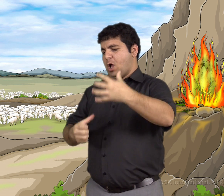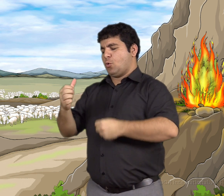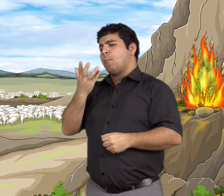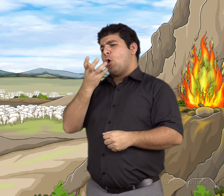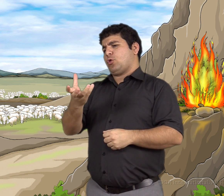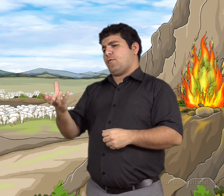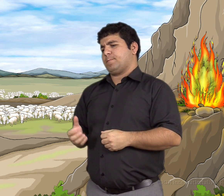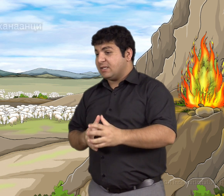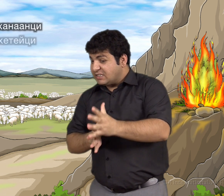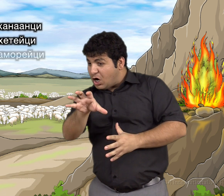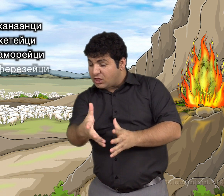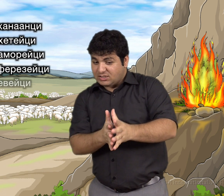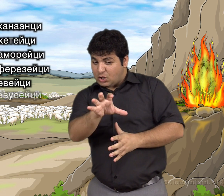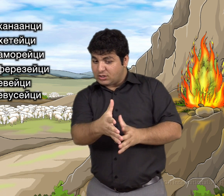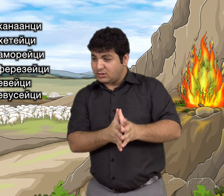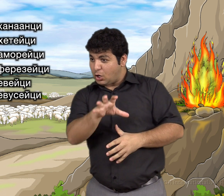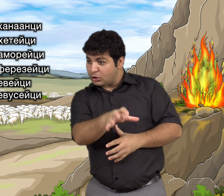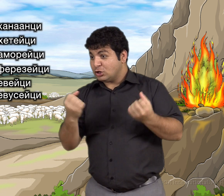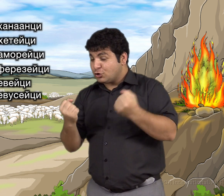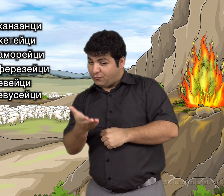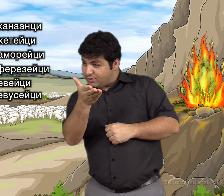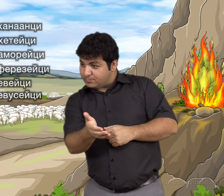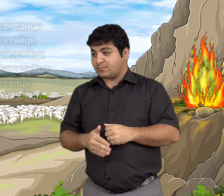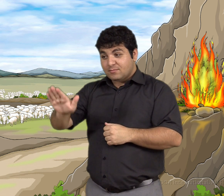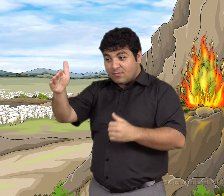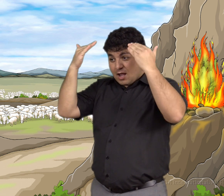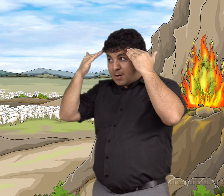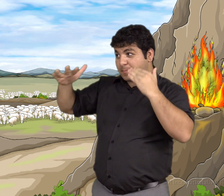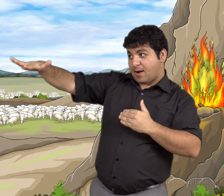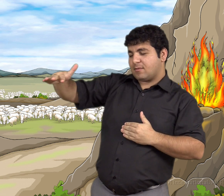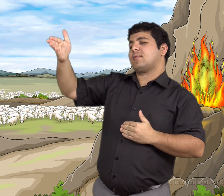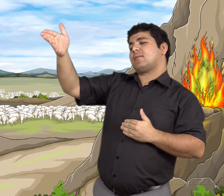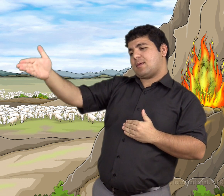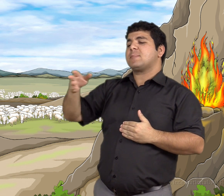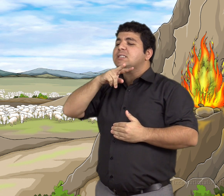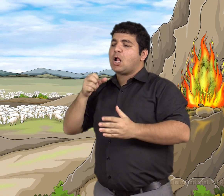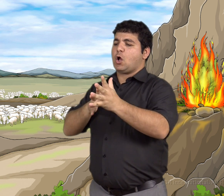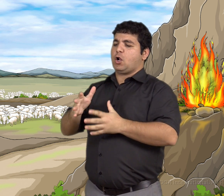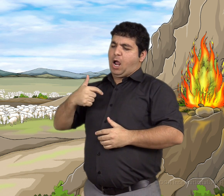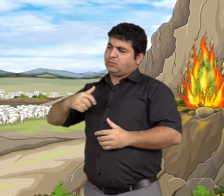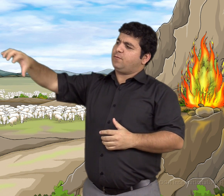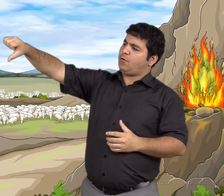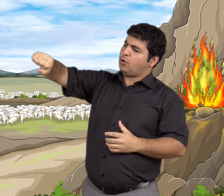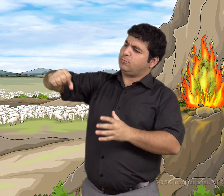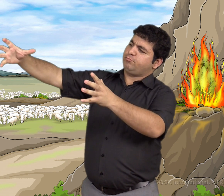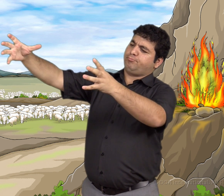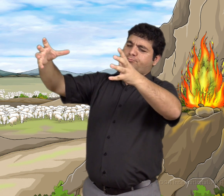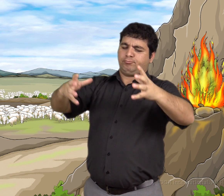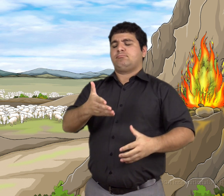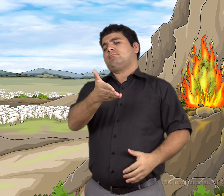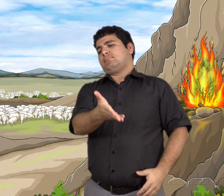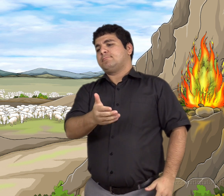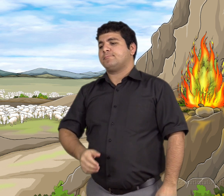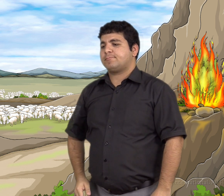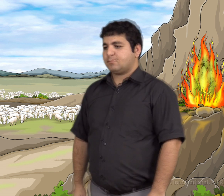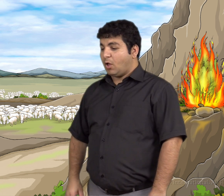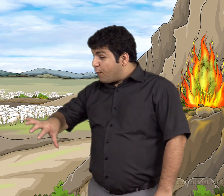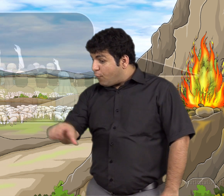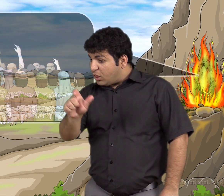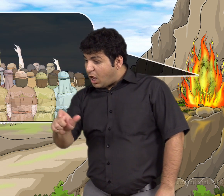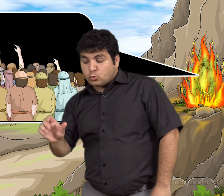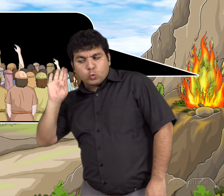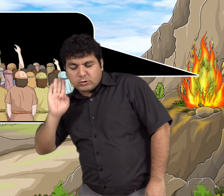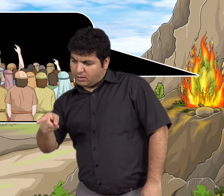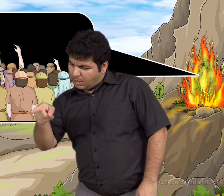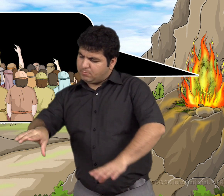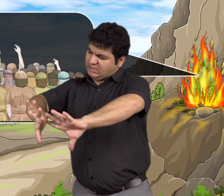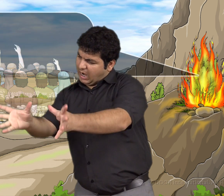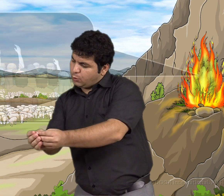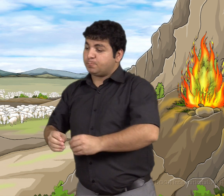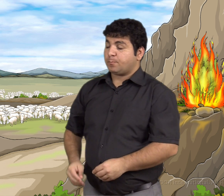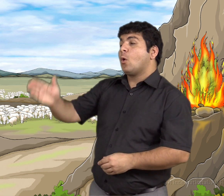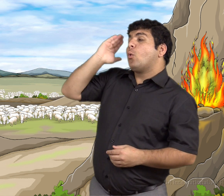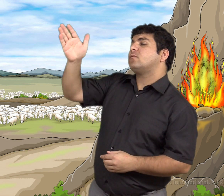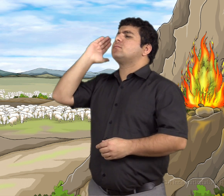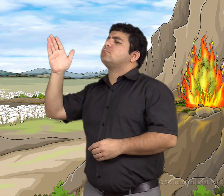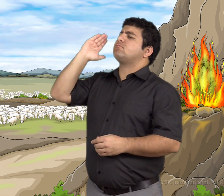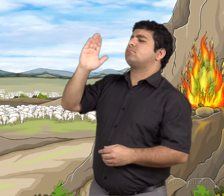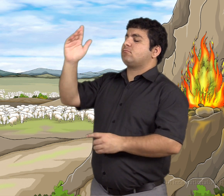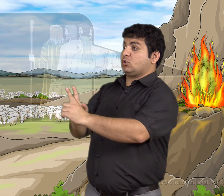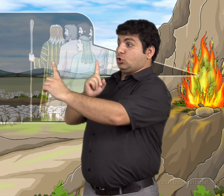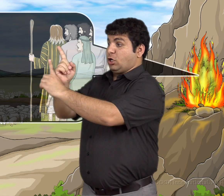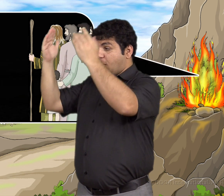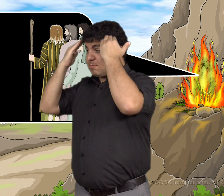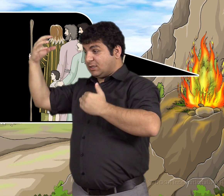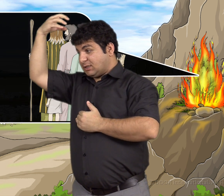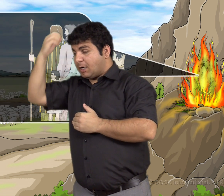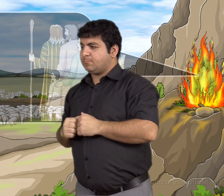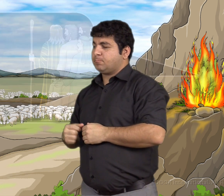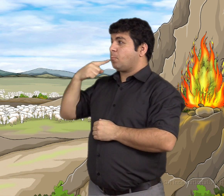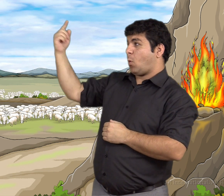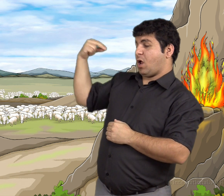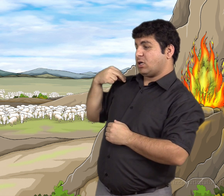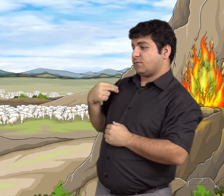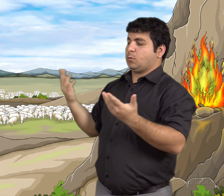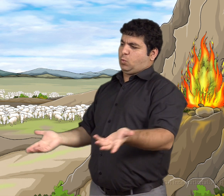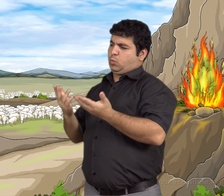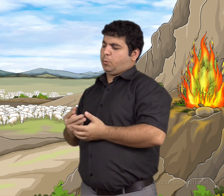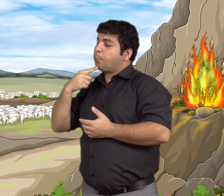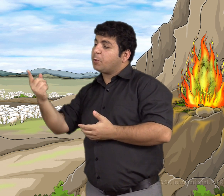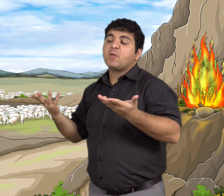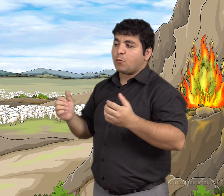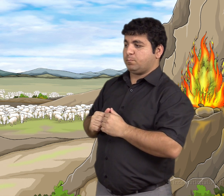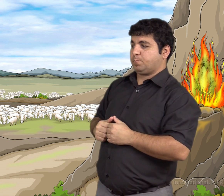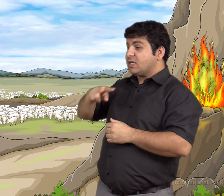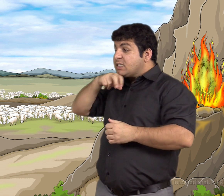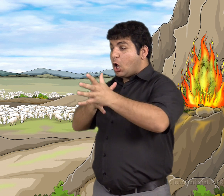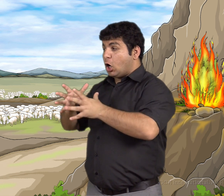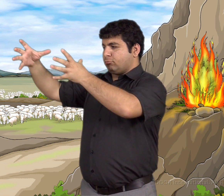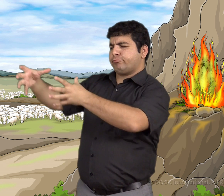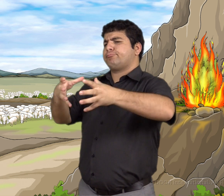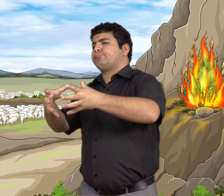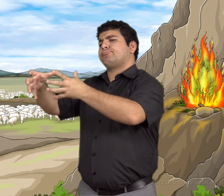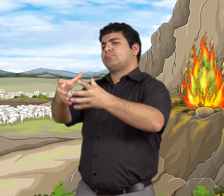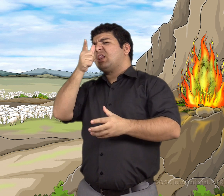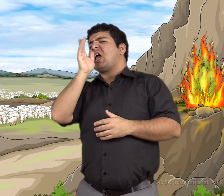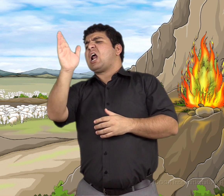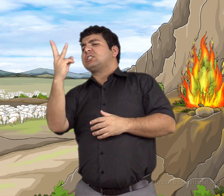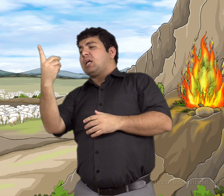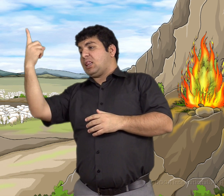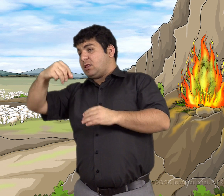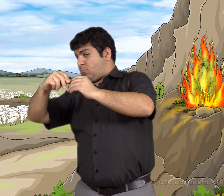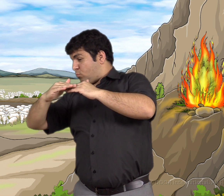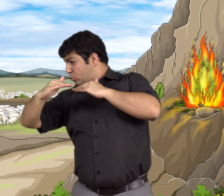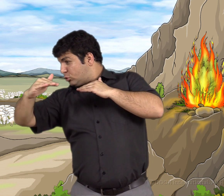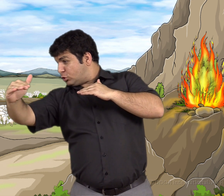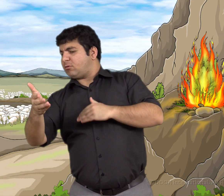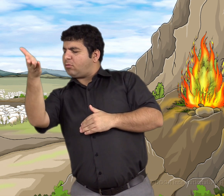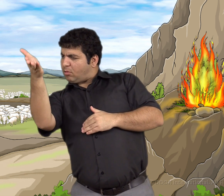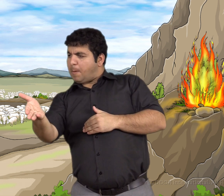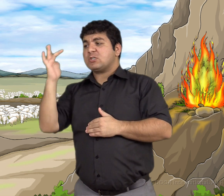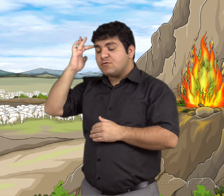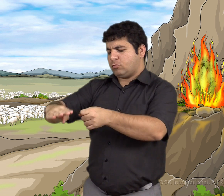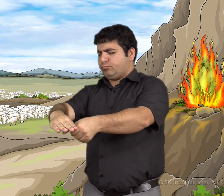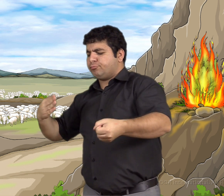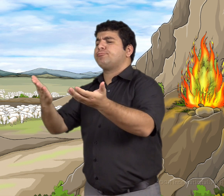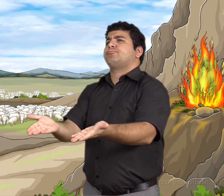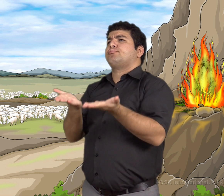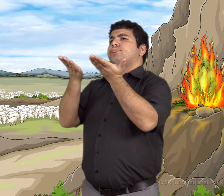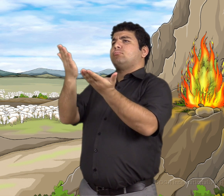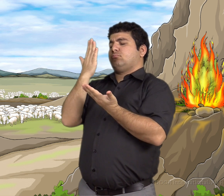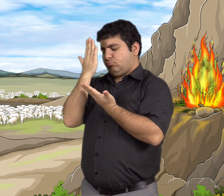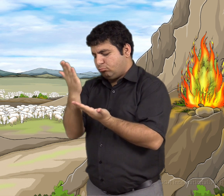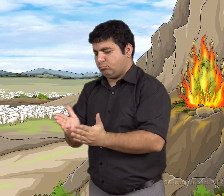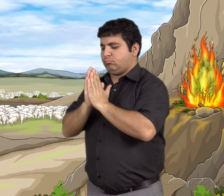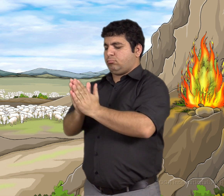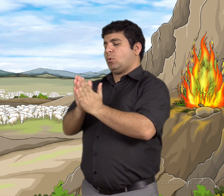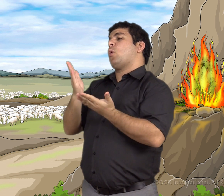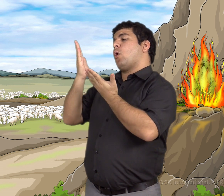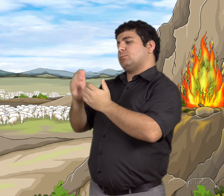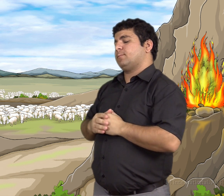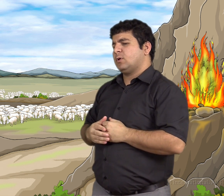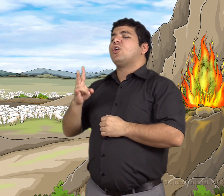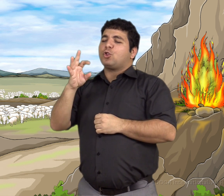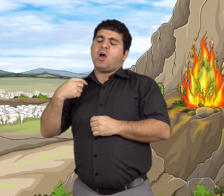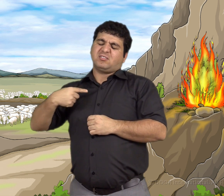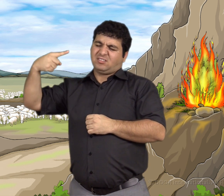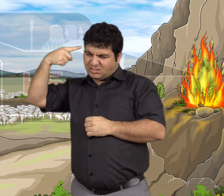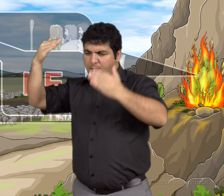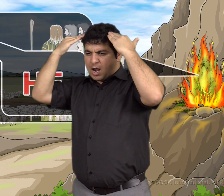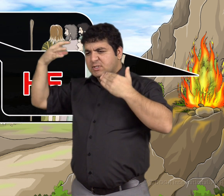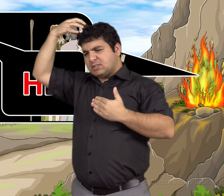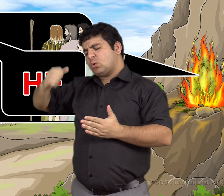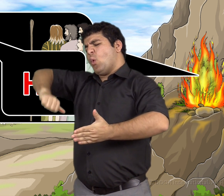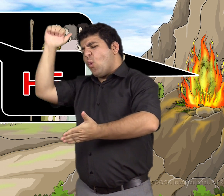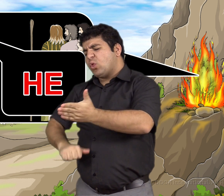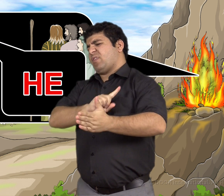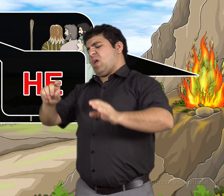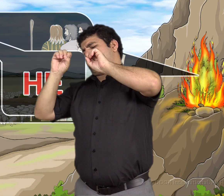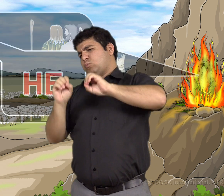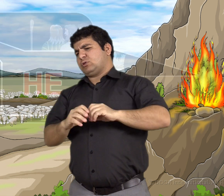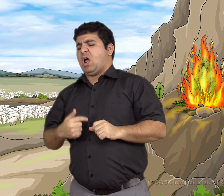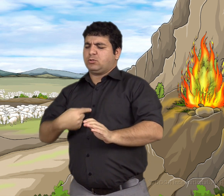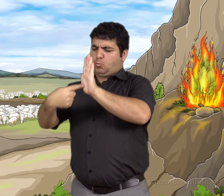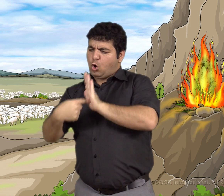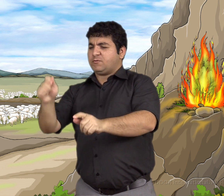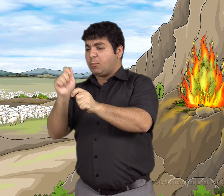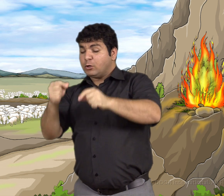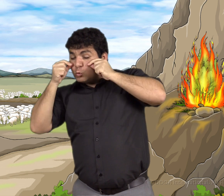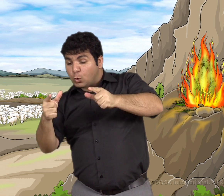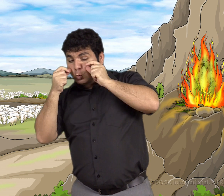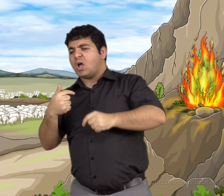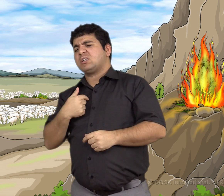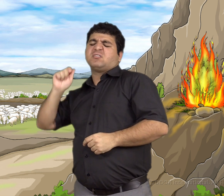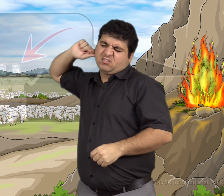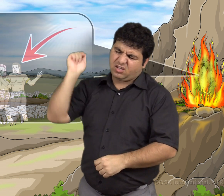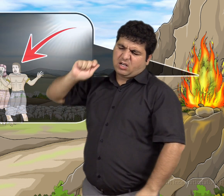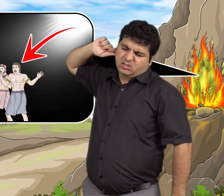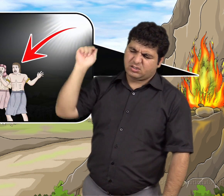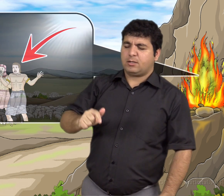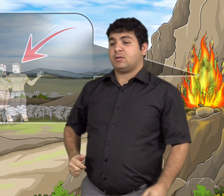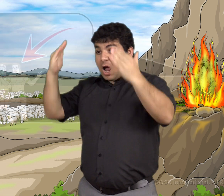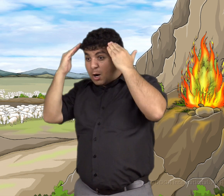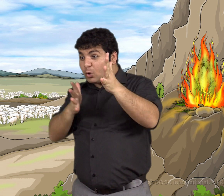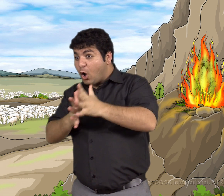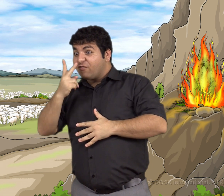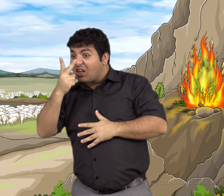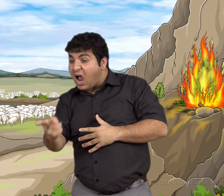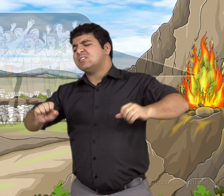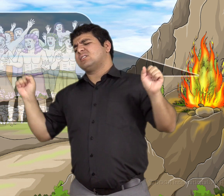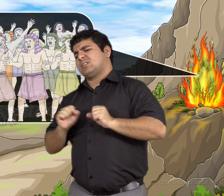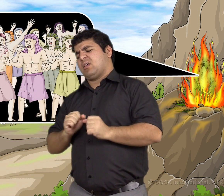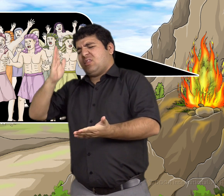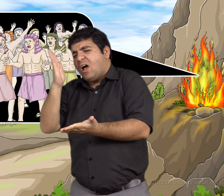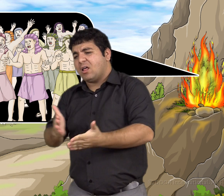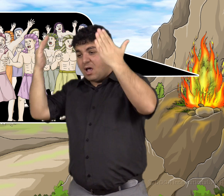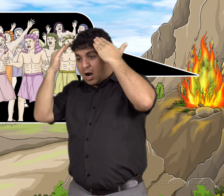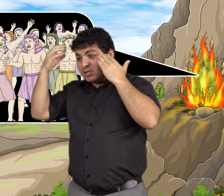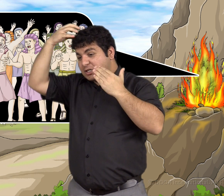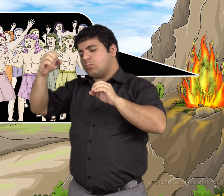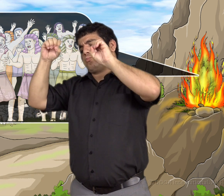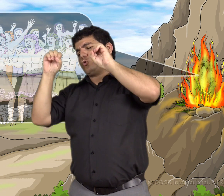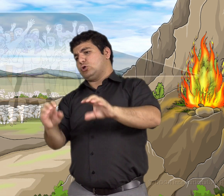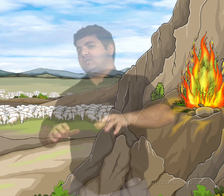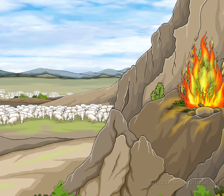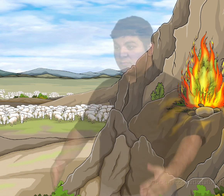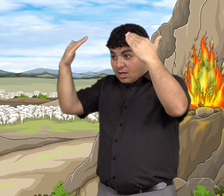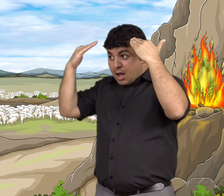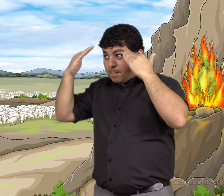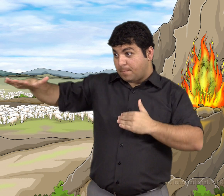The elders of Israel will listen to what you say, and you must go with them to the king of Egypt and tell him, ‘The LORD, the God of the Hebrews, has met with us. Now please let us take a three-day journey into the wilderness, so that we may sacrifice to the LORD our God.’ But I know that the king of Egypt will not allow you to go unless a mighty hand compels him. So I will stretch out My hand and strike the Egyptians with all the wonders I will perform among them.